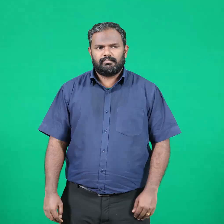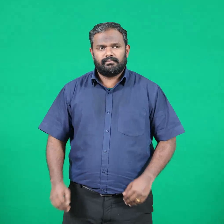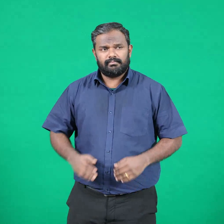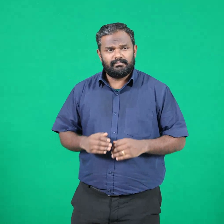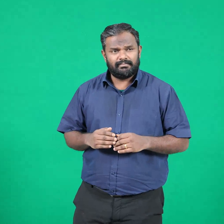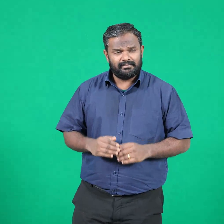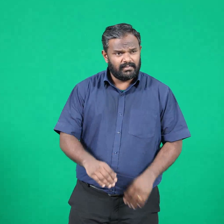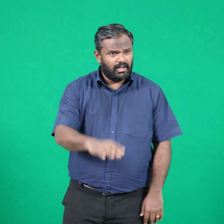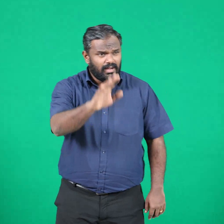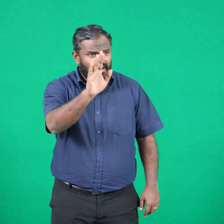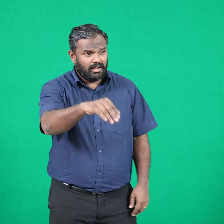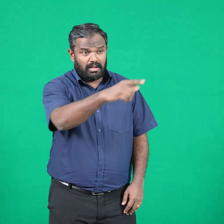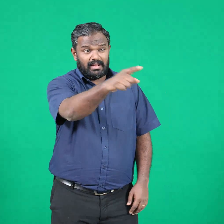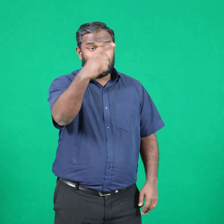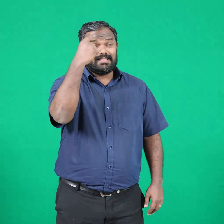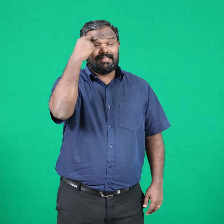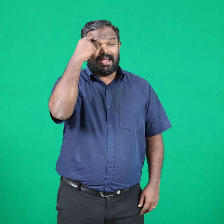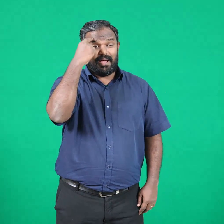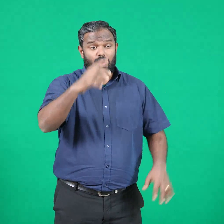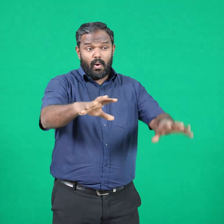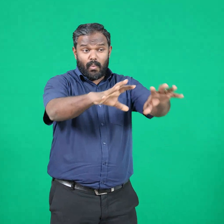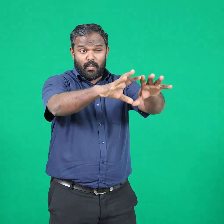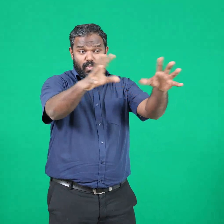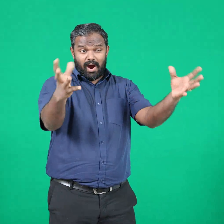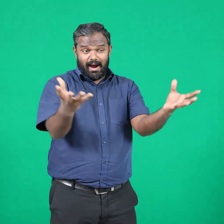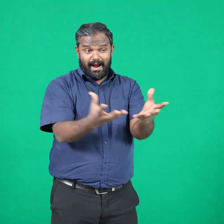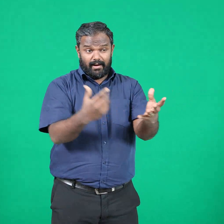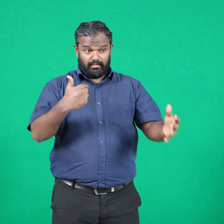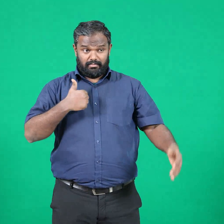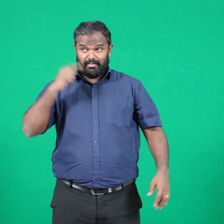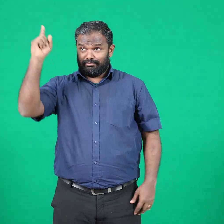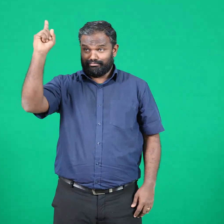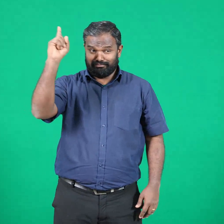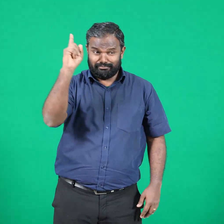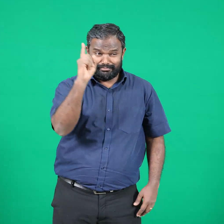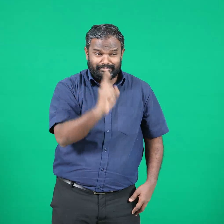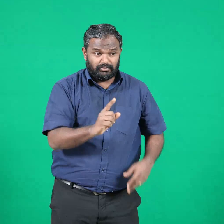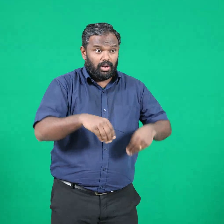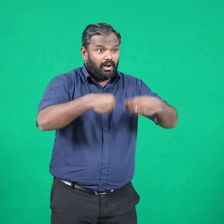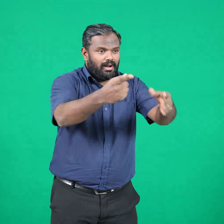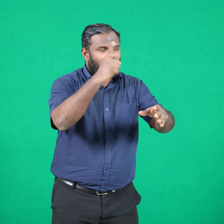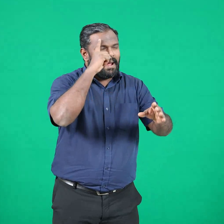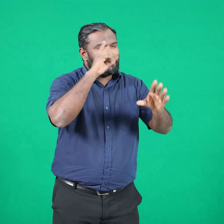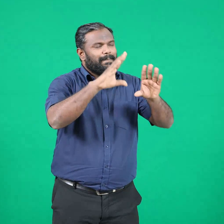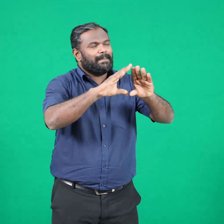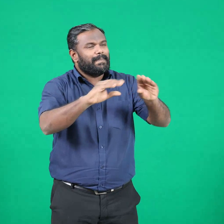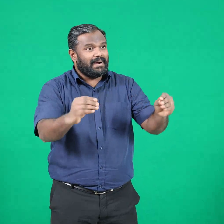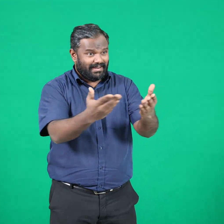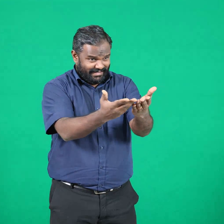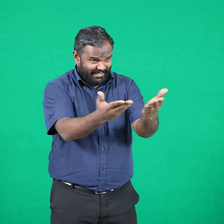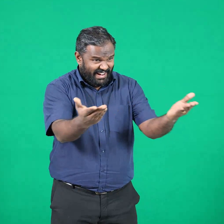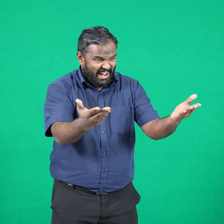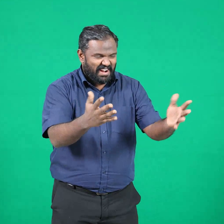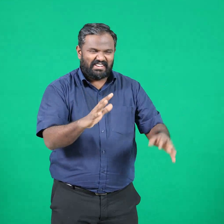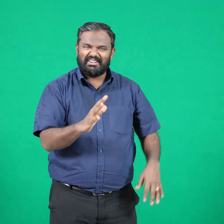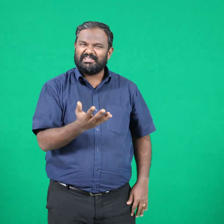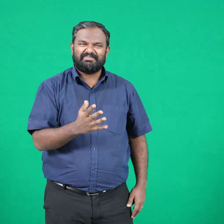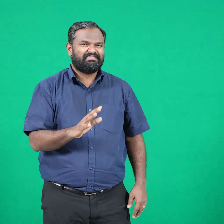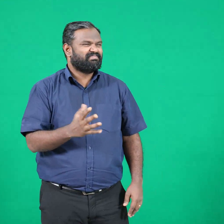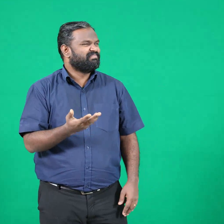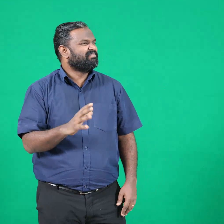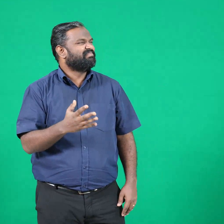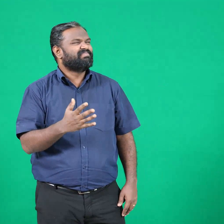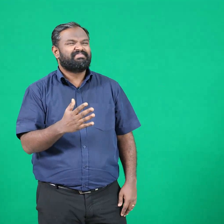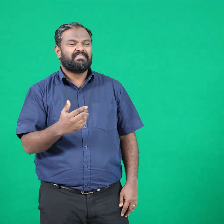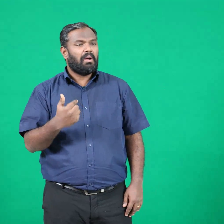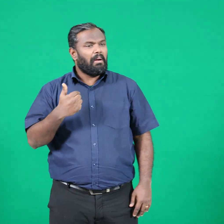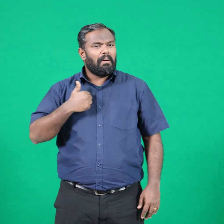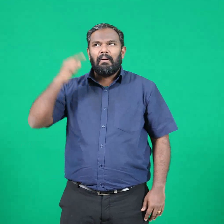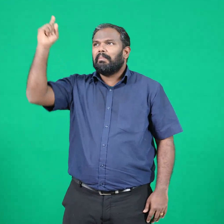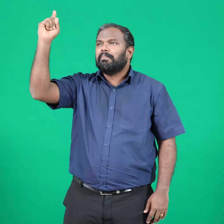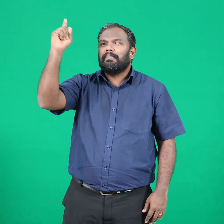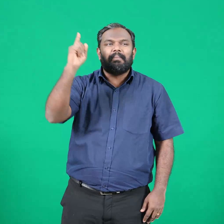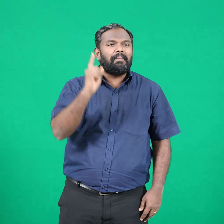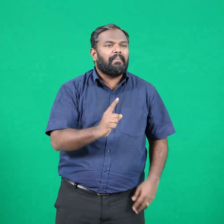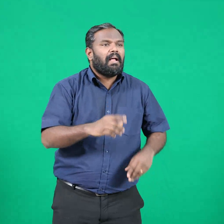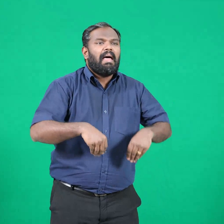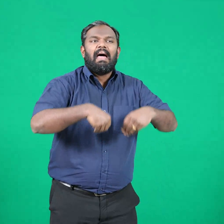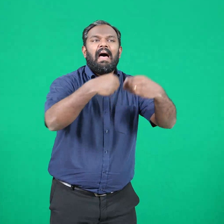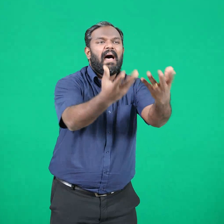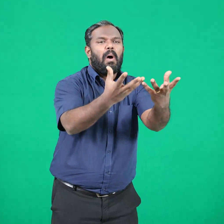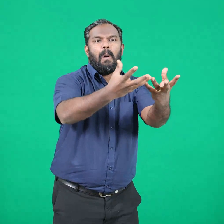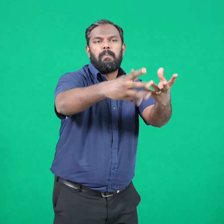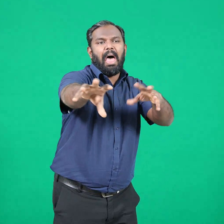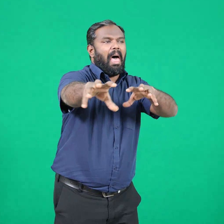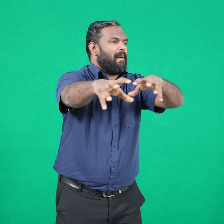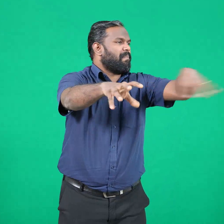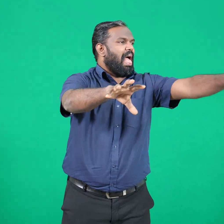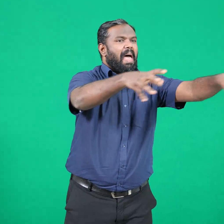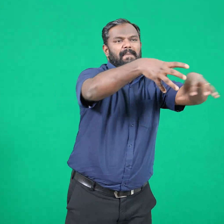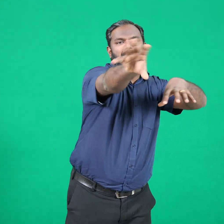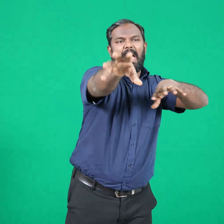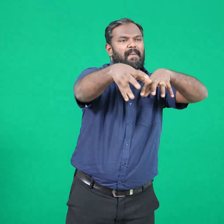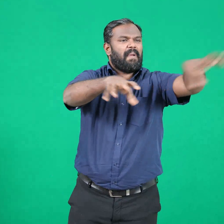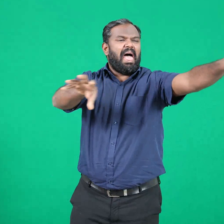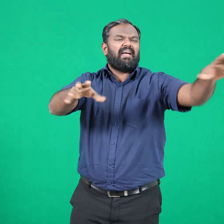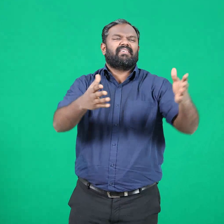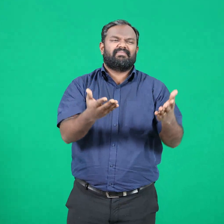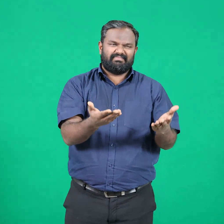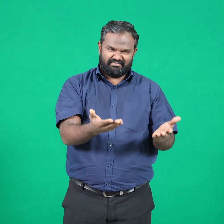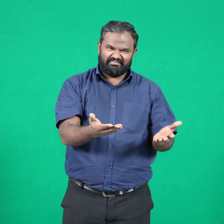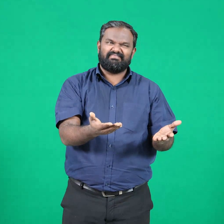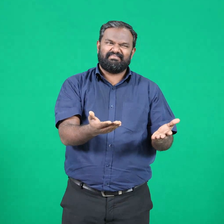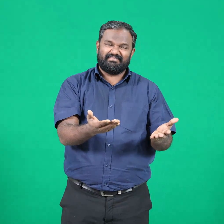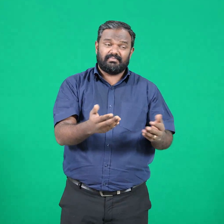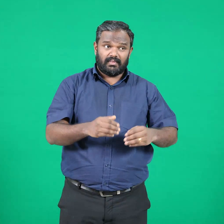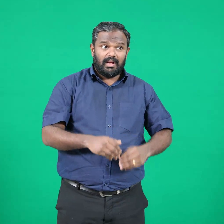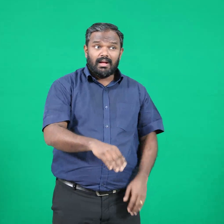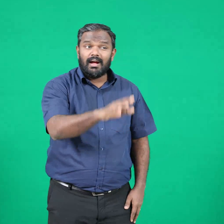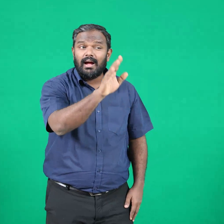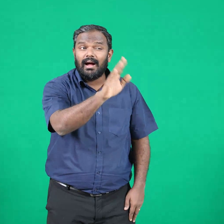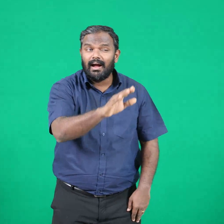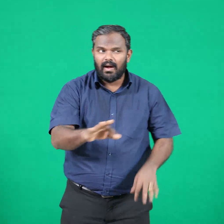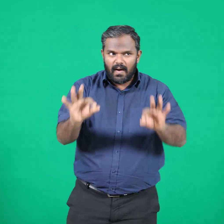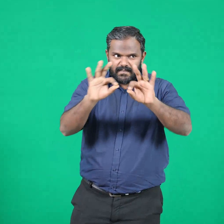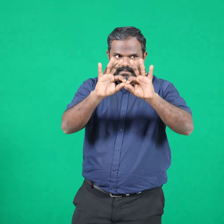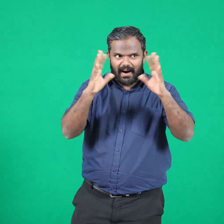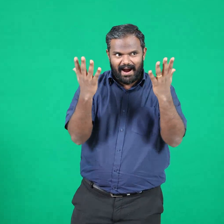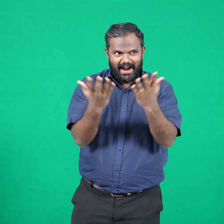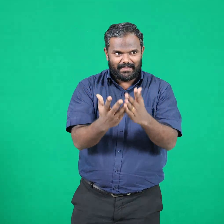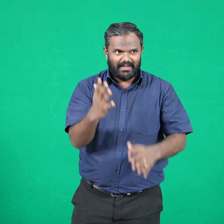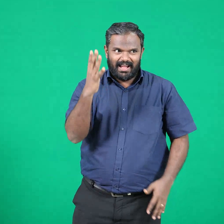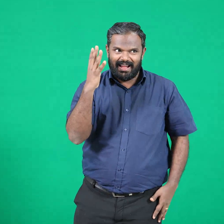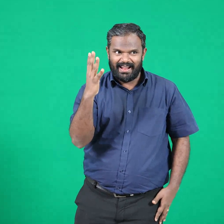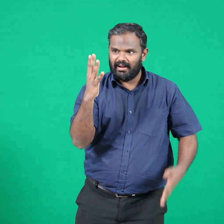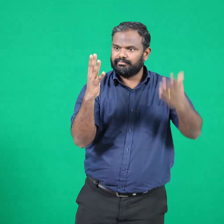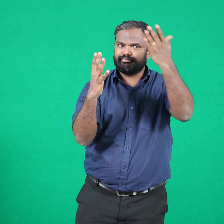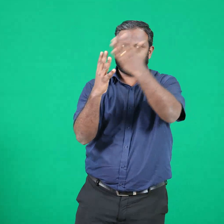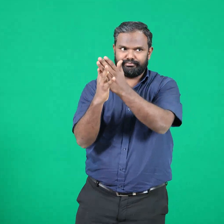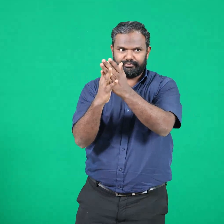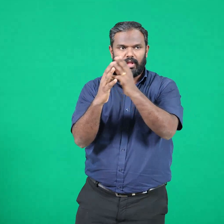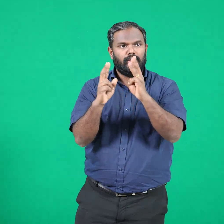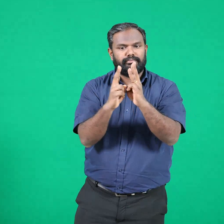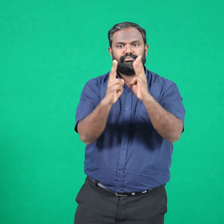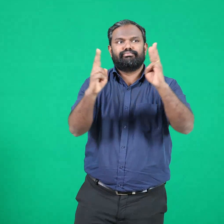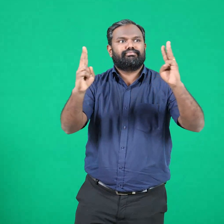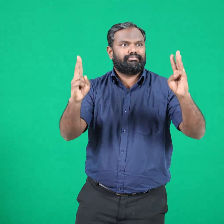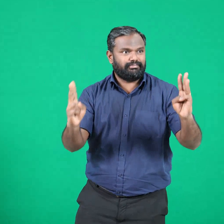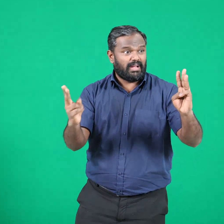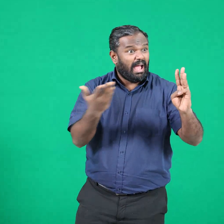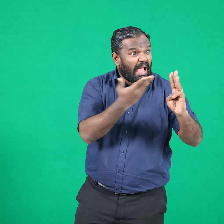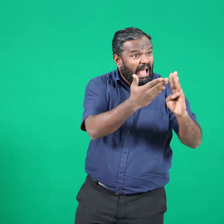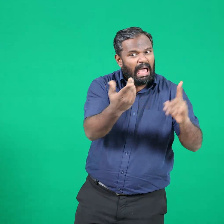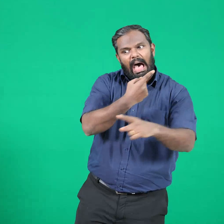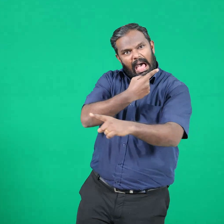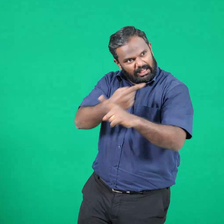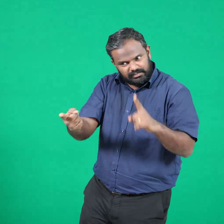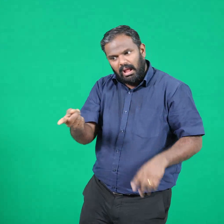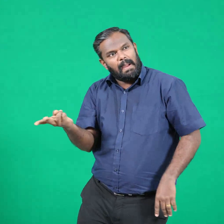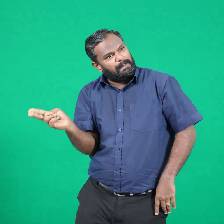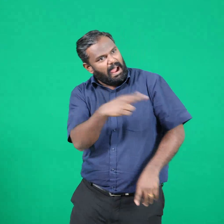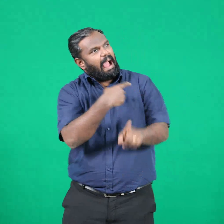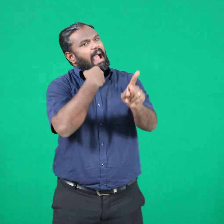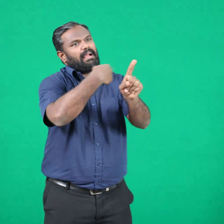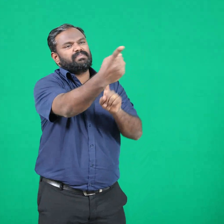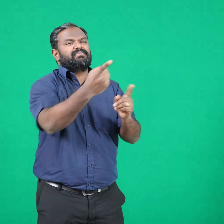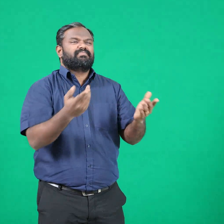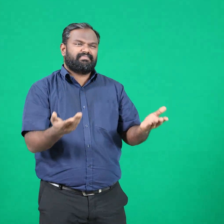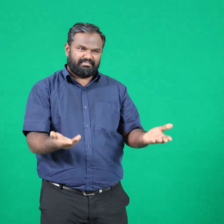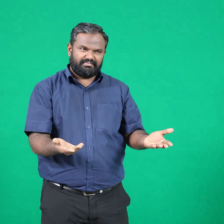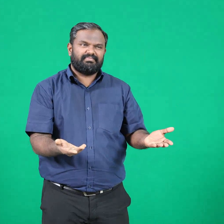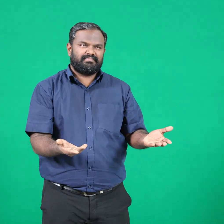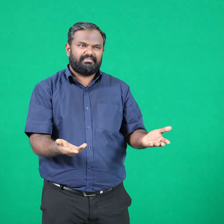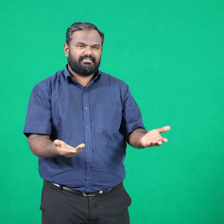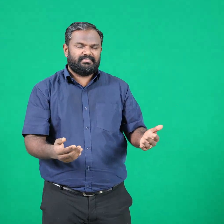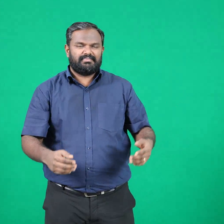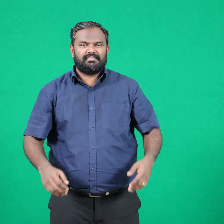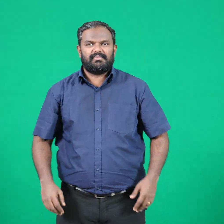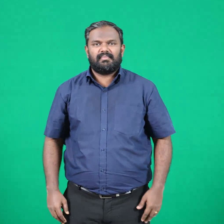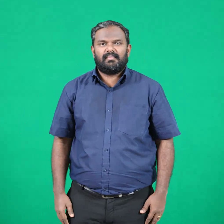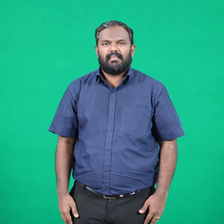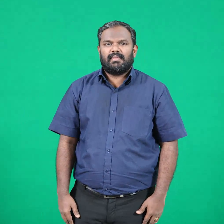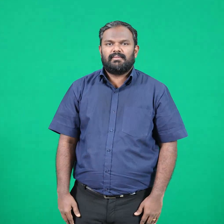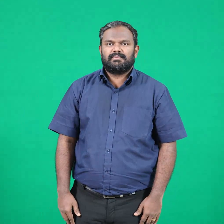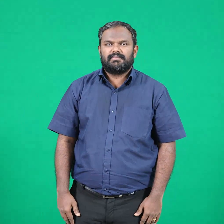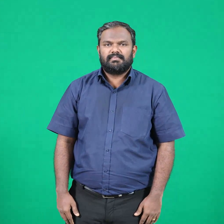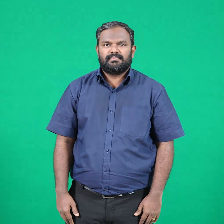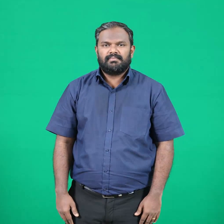Do you think that I have come to bring peace to the earth? No, I tell you, but division. From now on, five in one household will be divided, three against two and two against three.